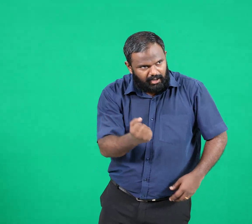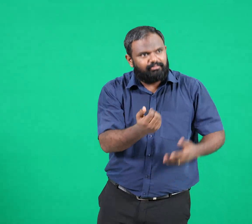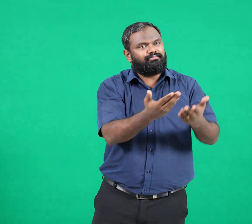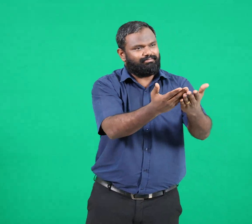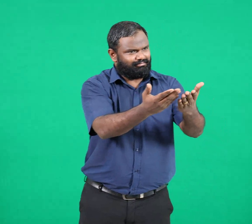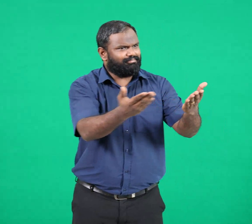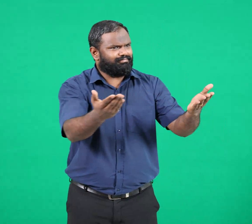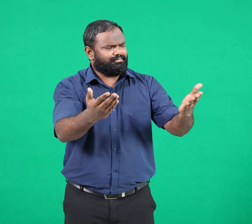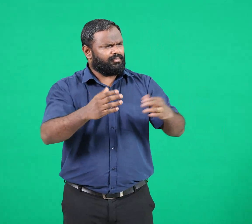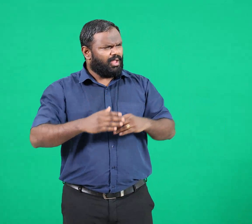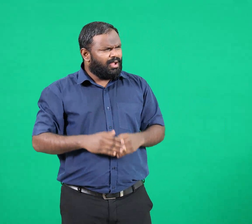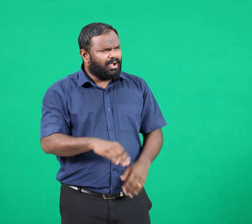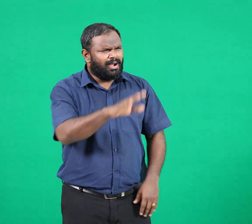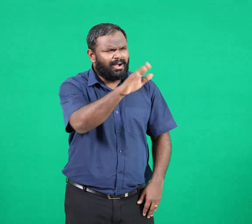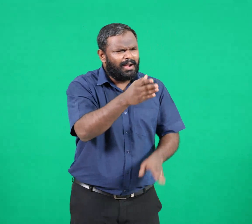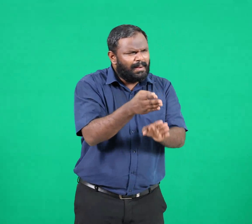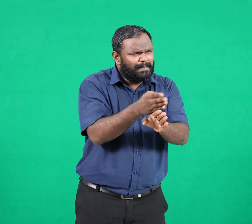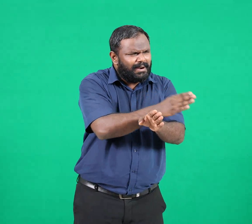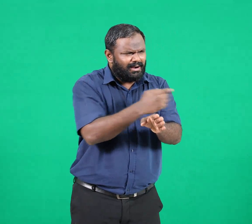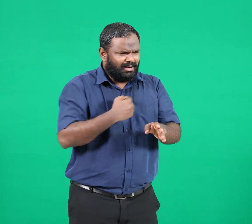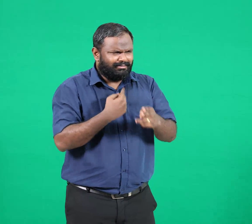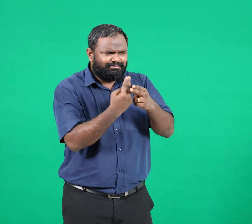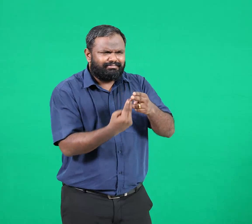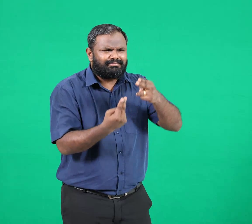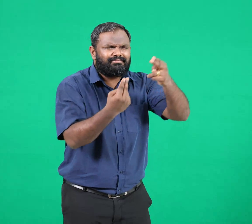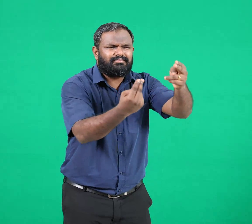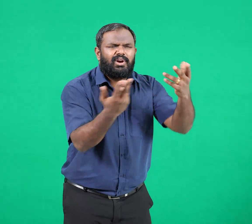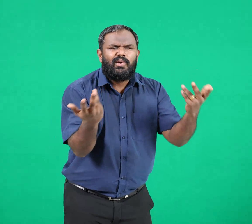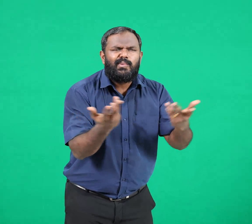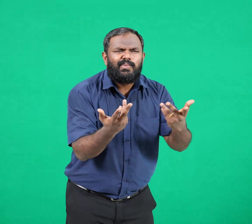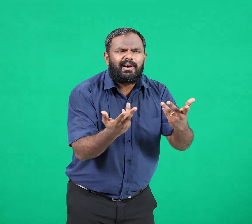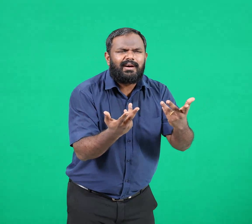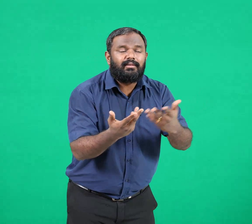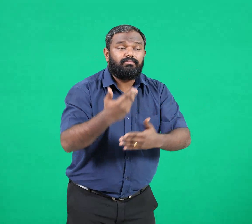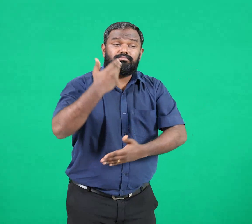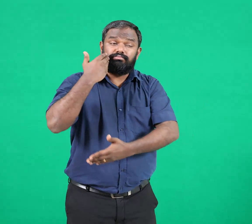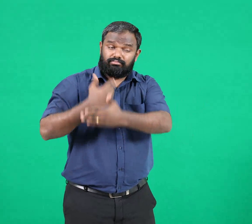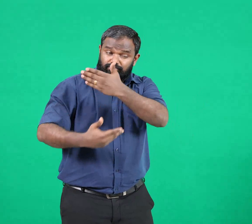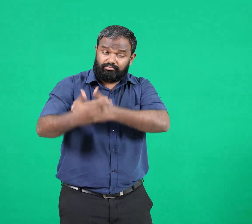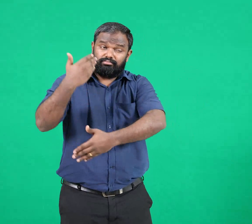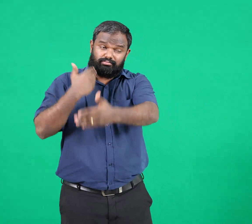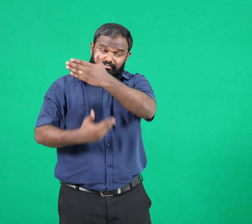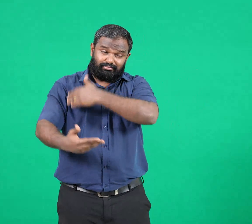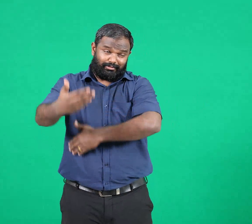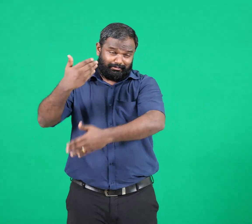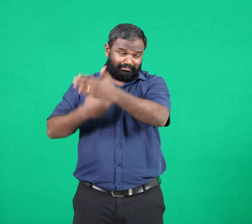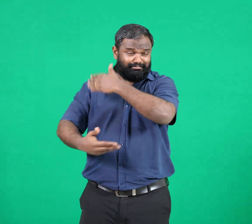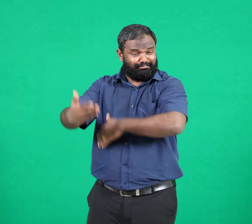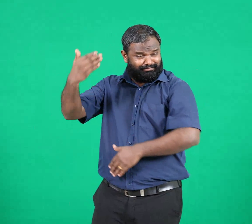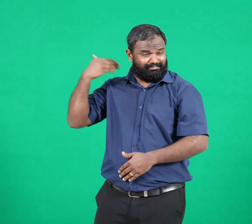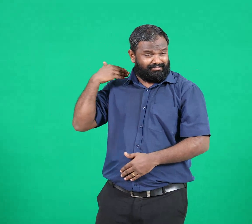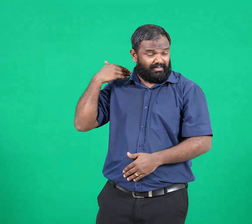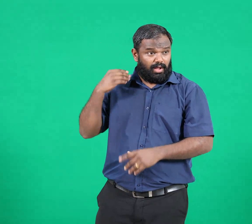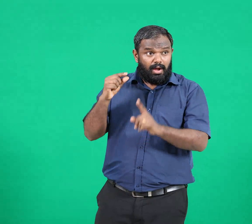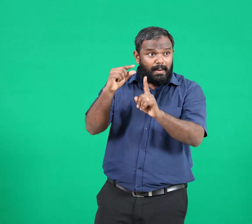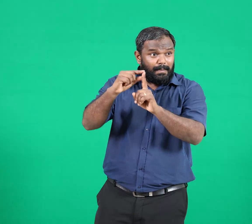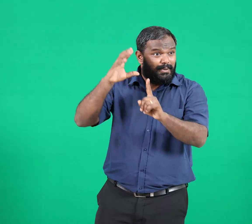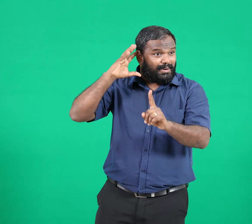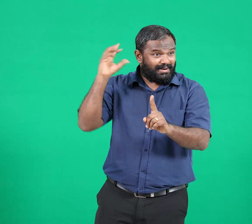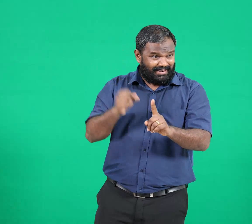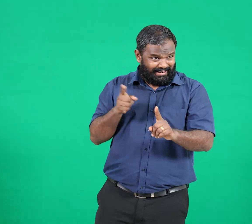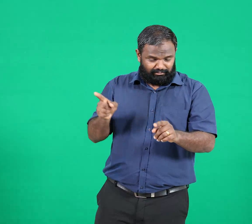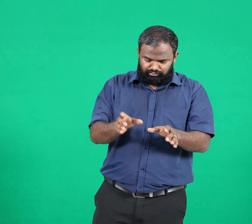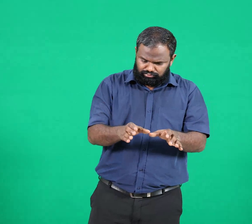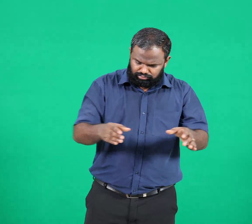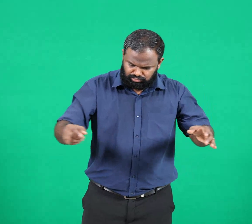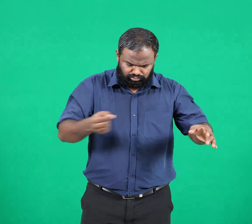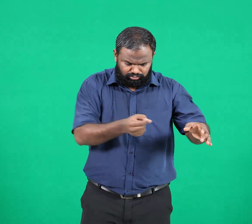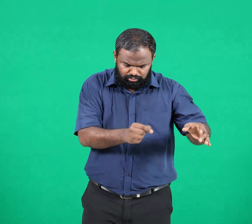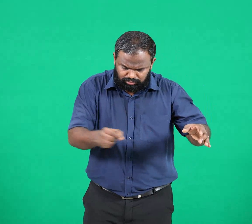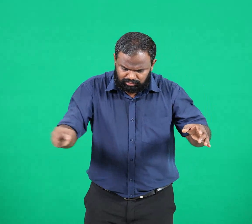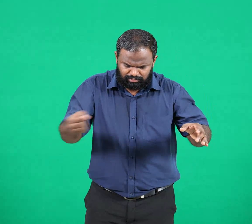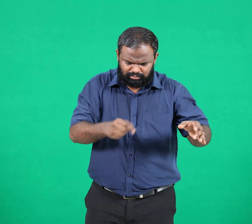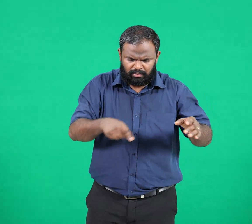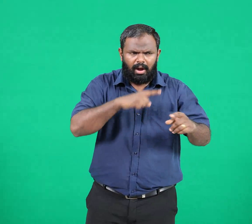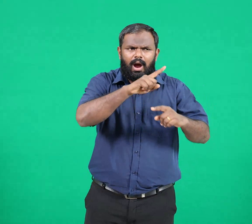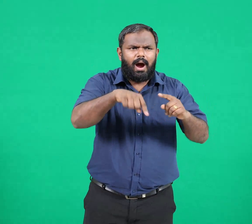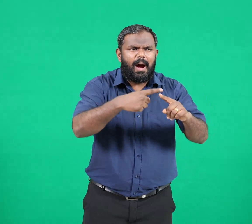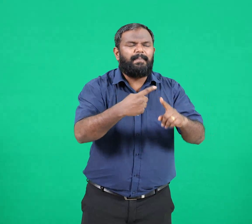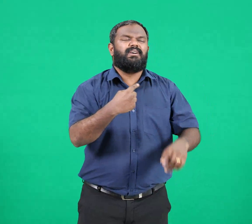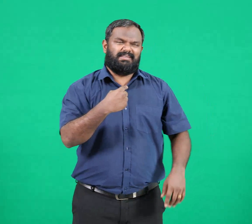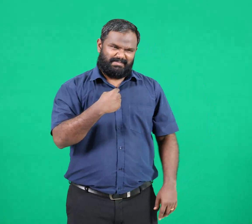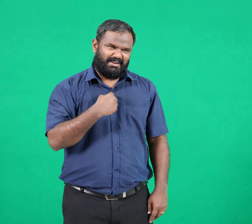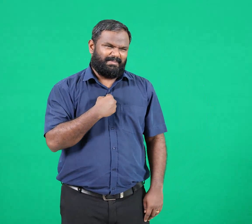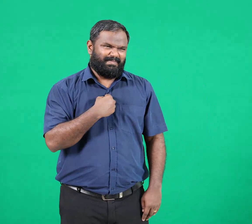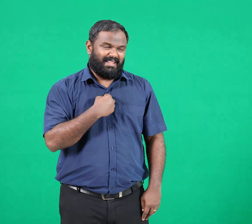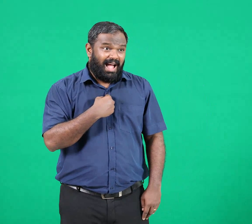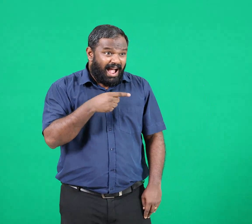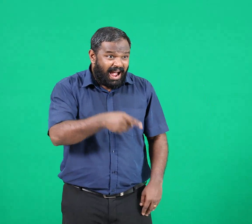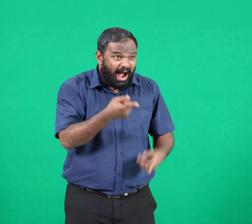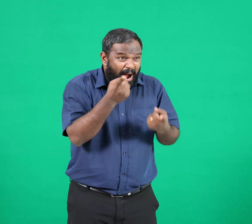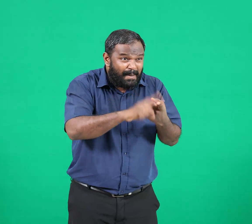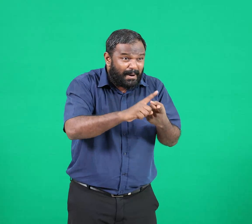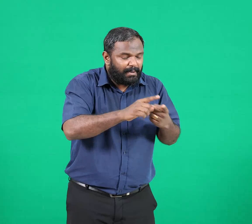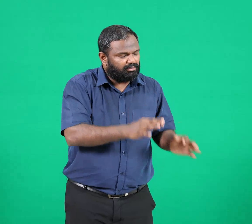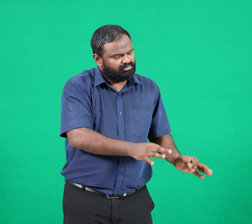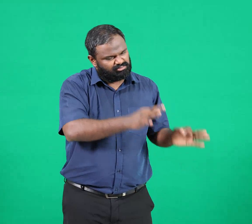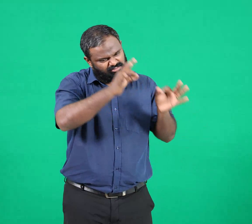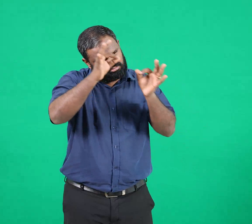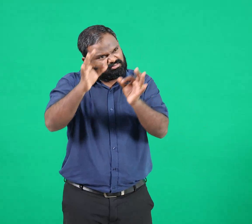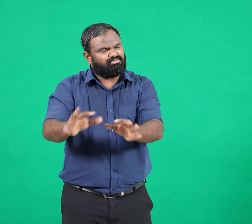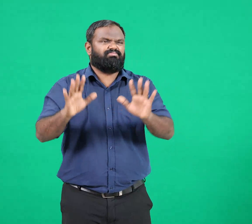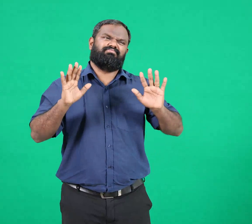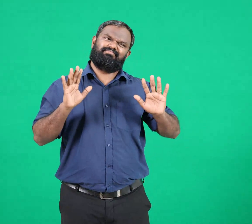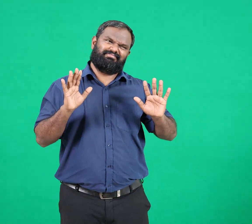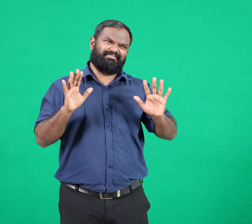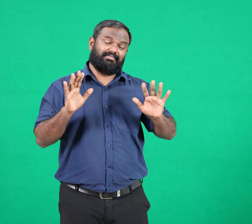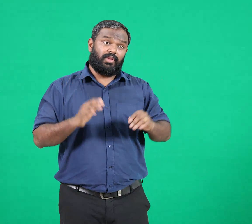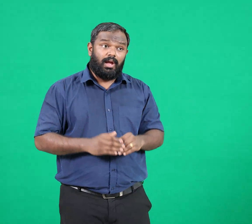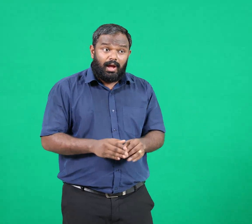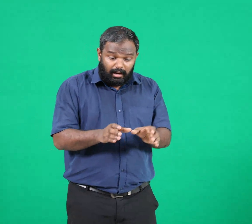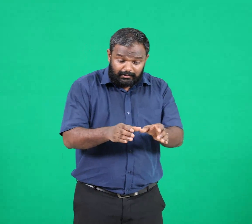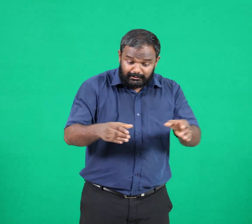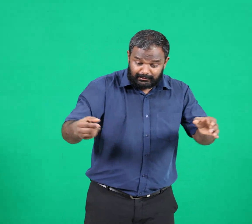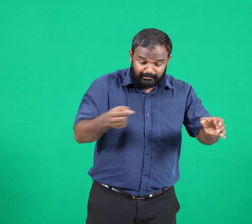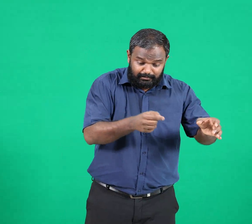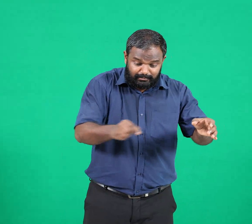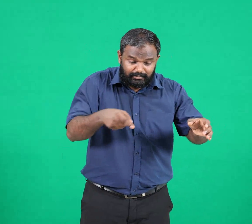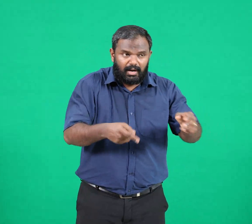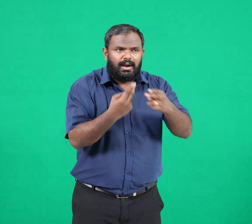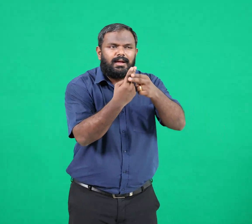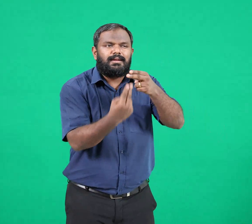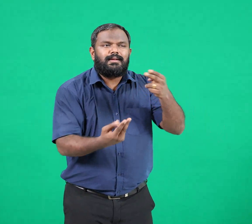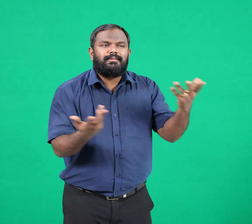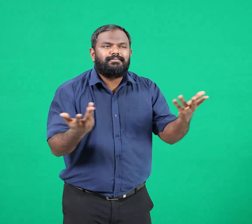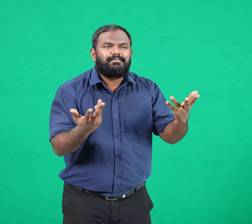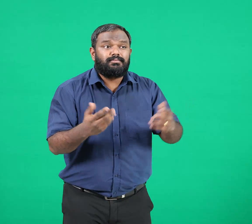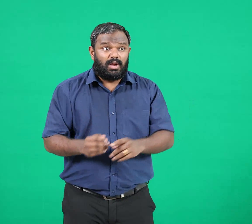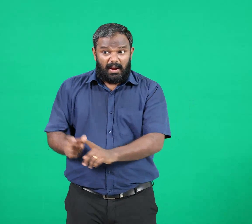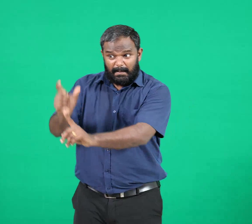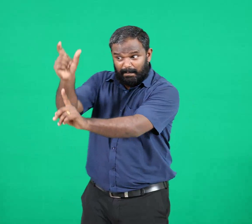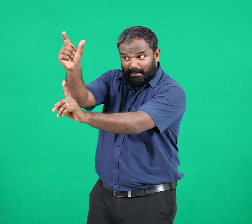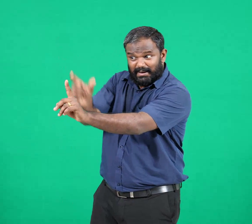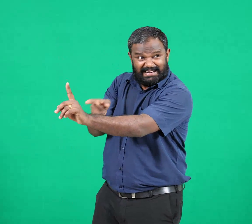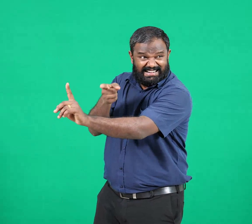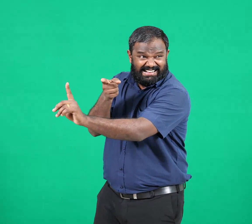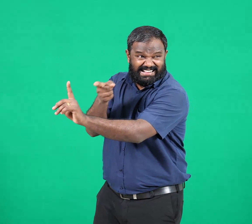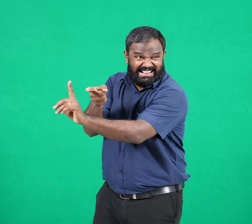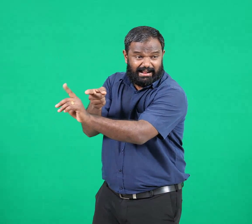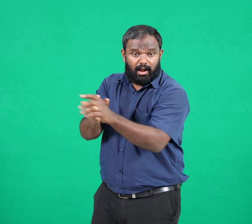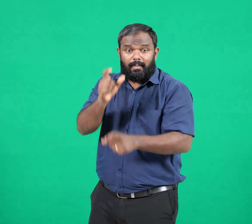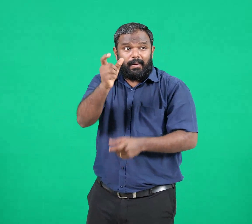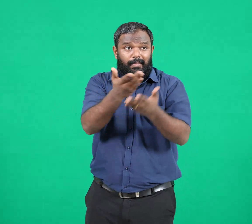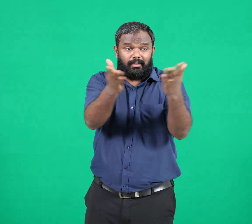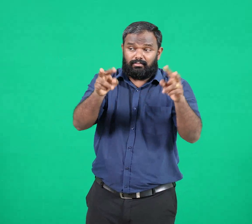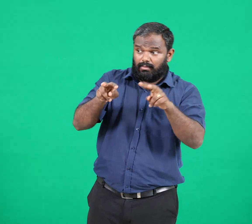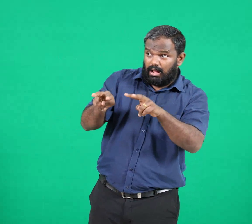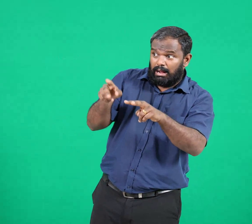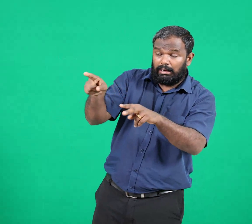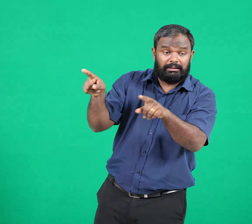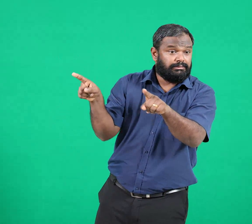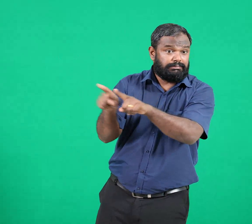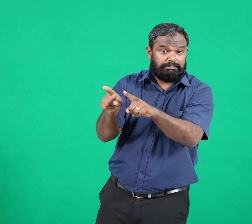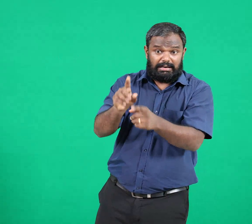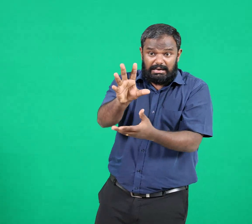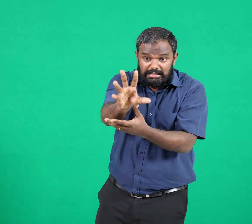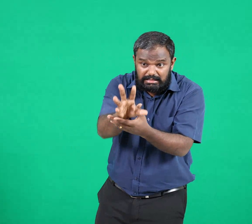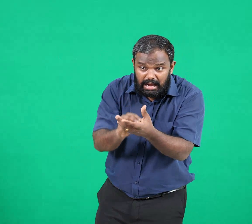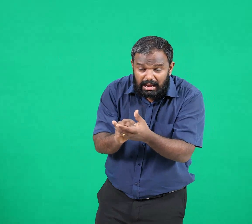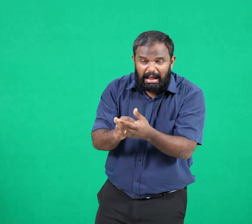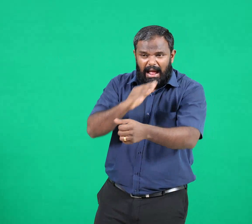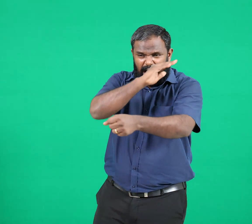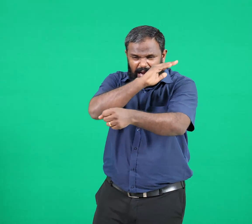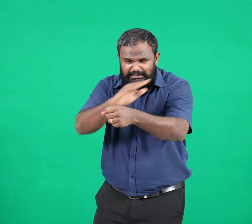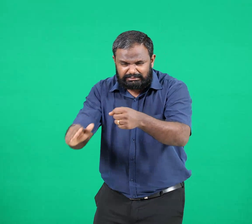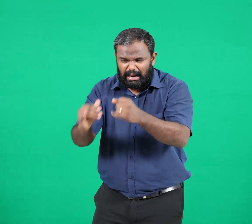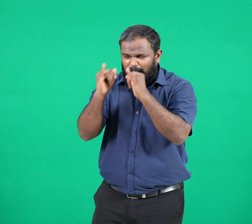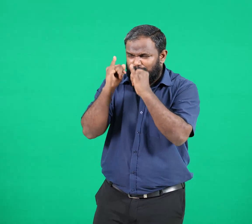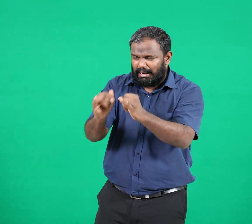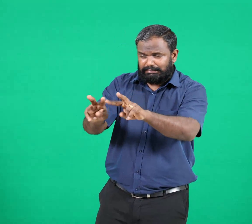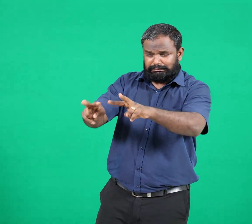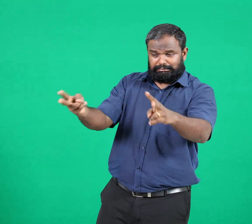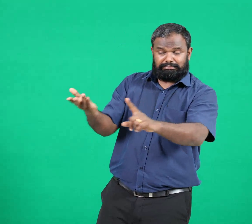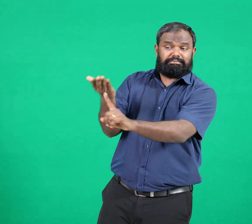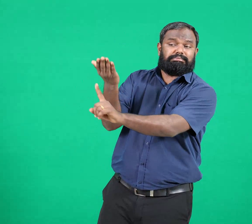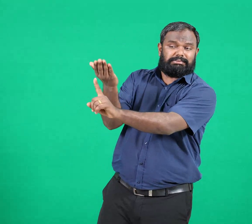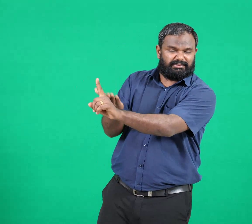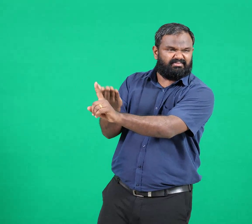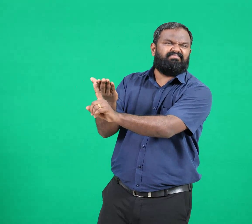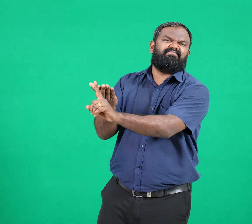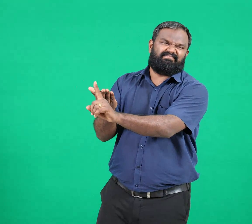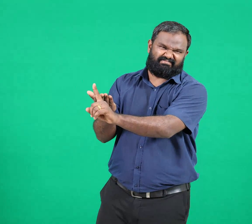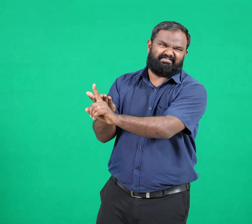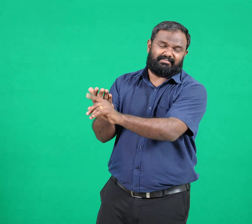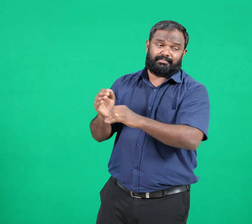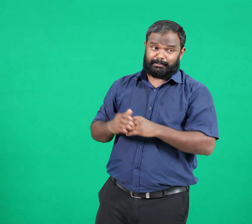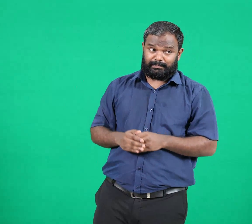For I tell you that this Scripture must be fulfilled in Me: ' And He was numbered with the transgressors.'